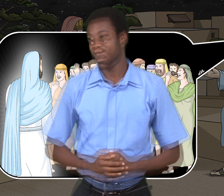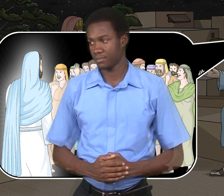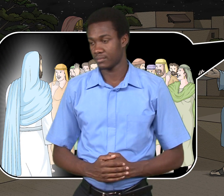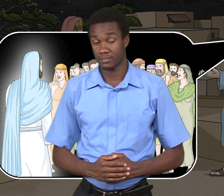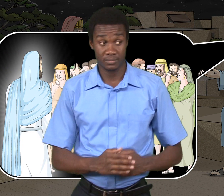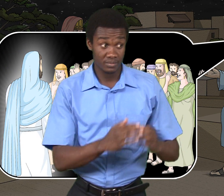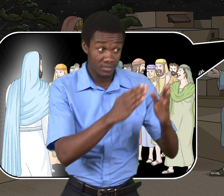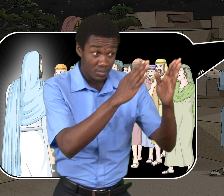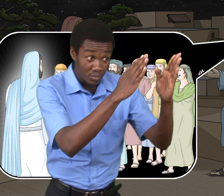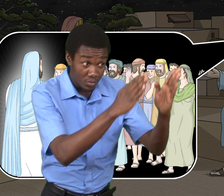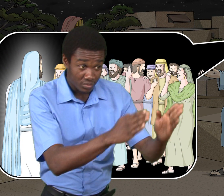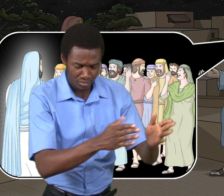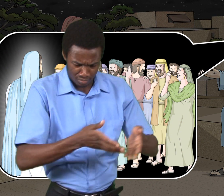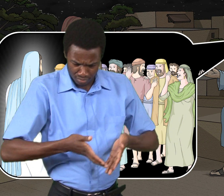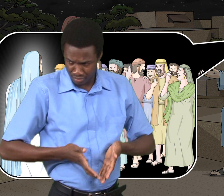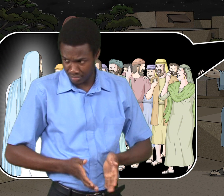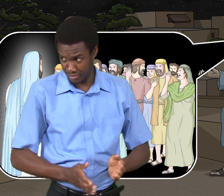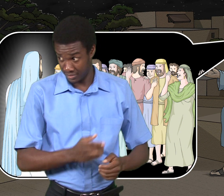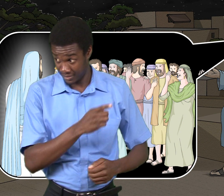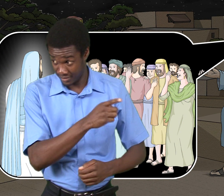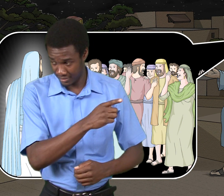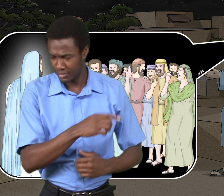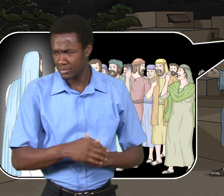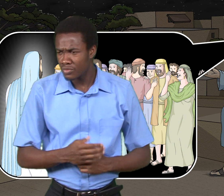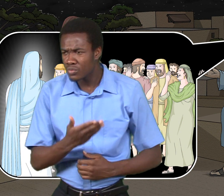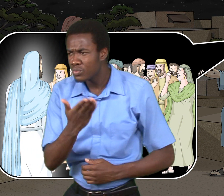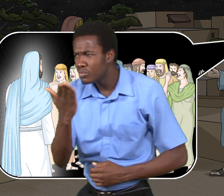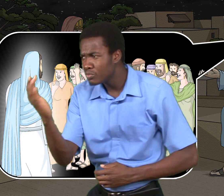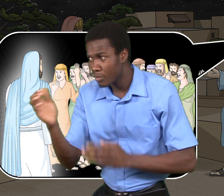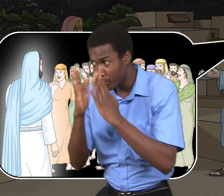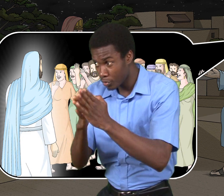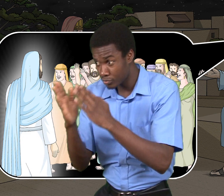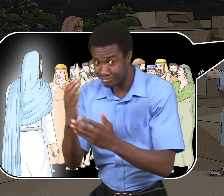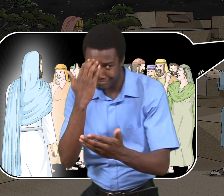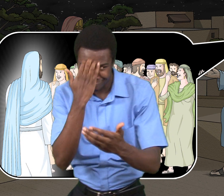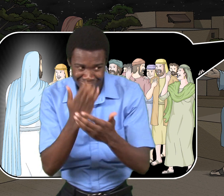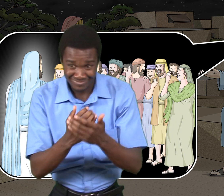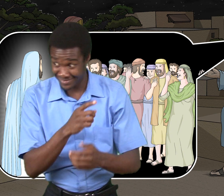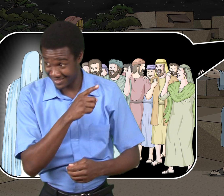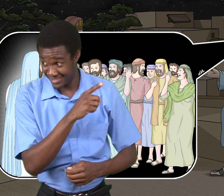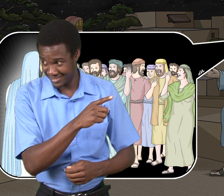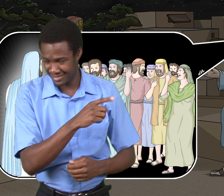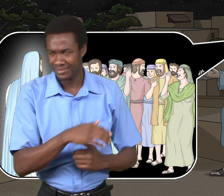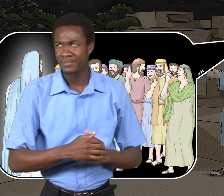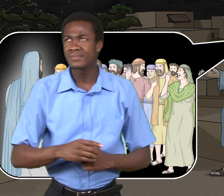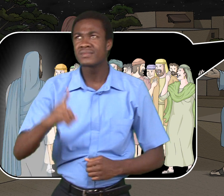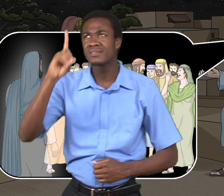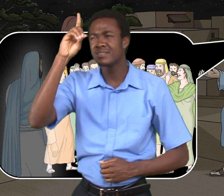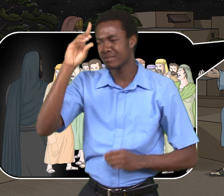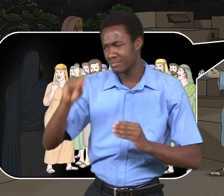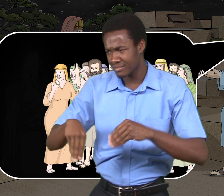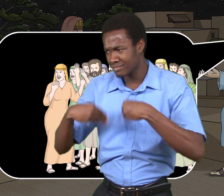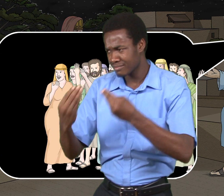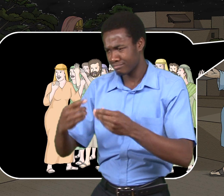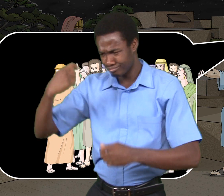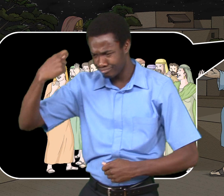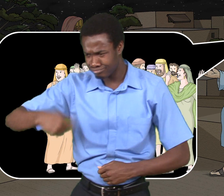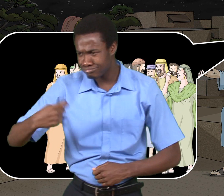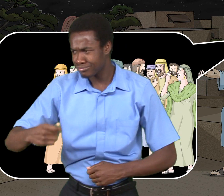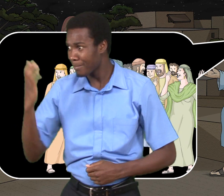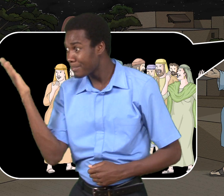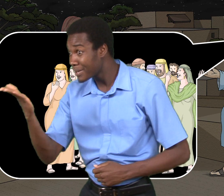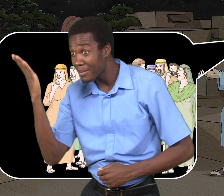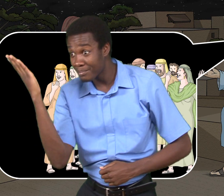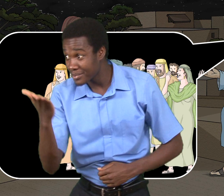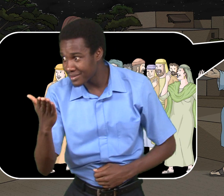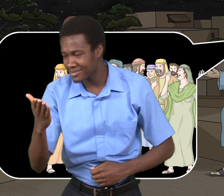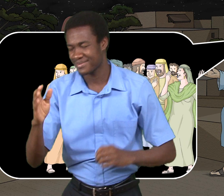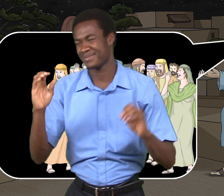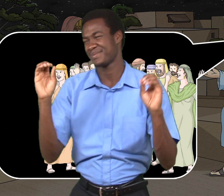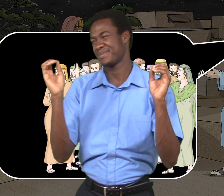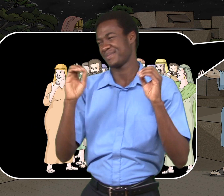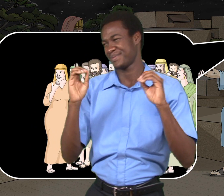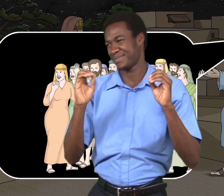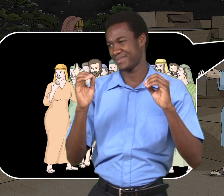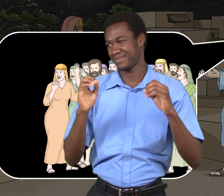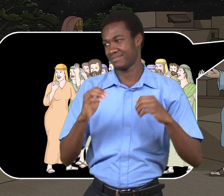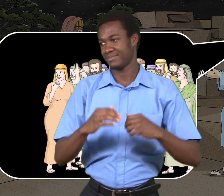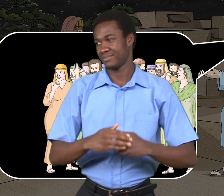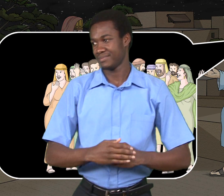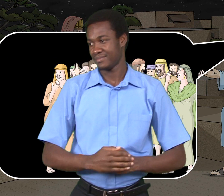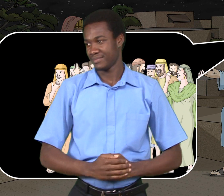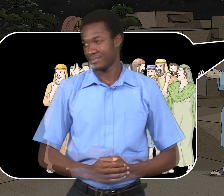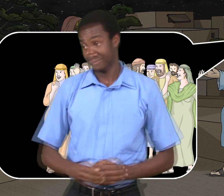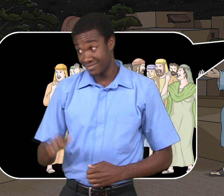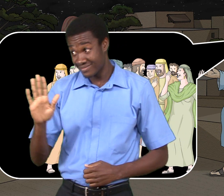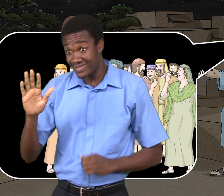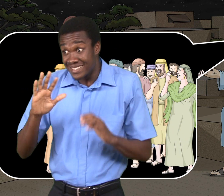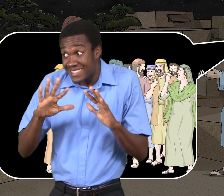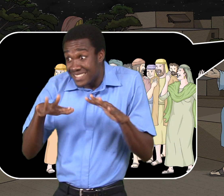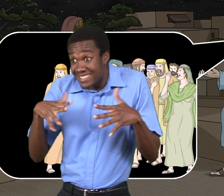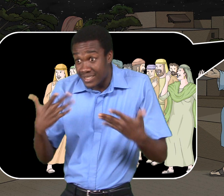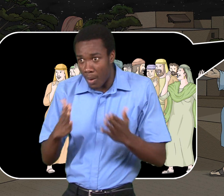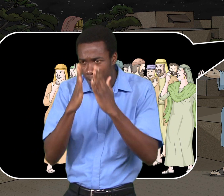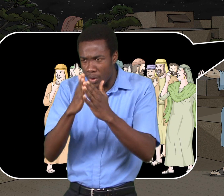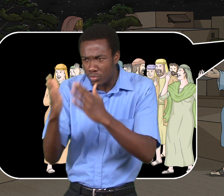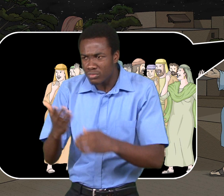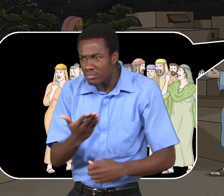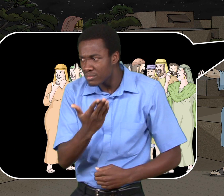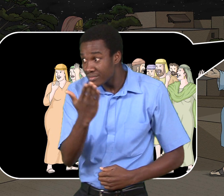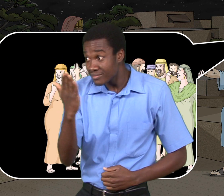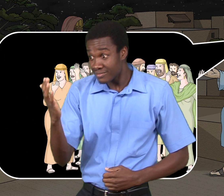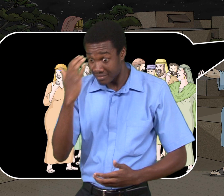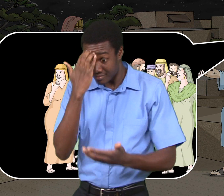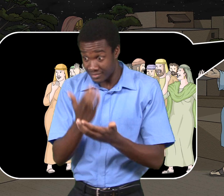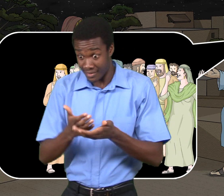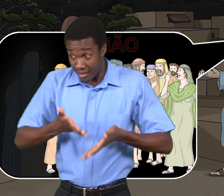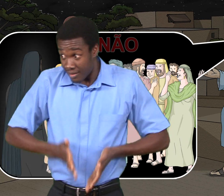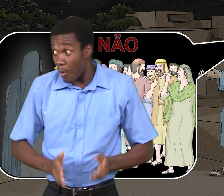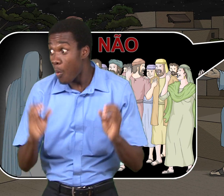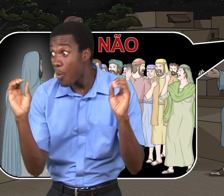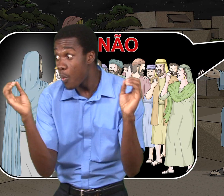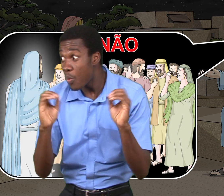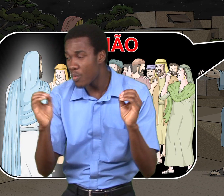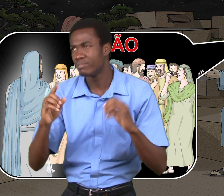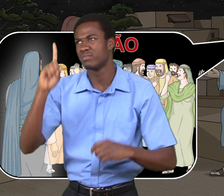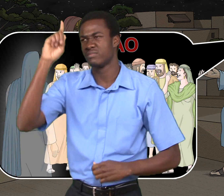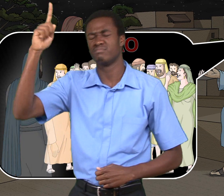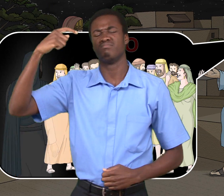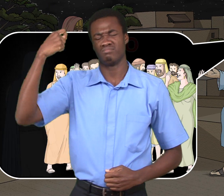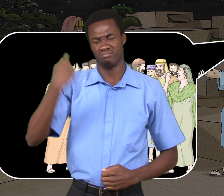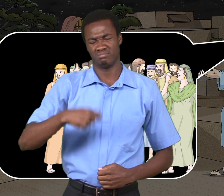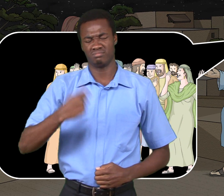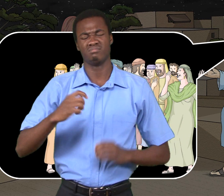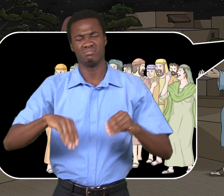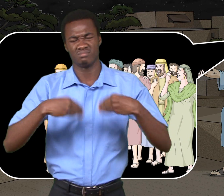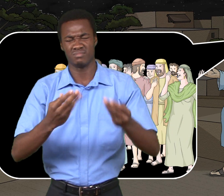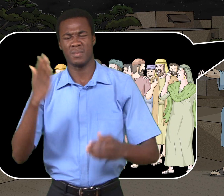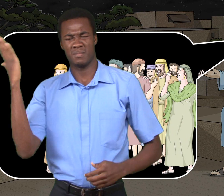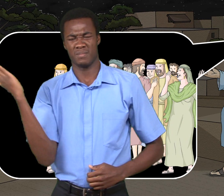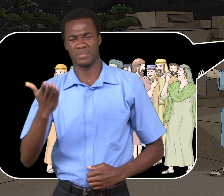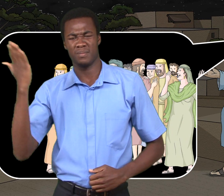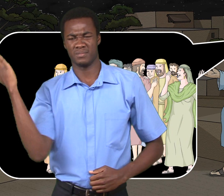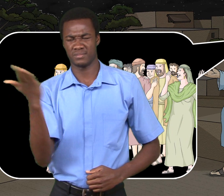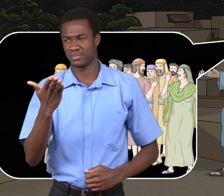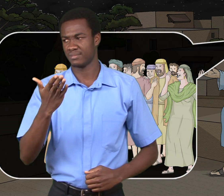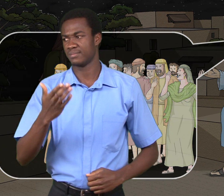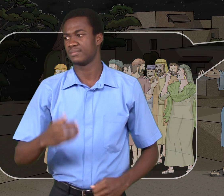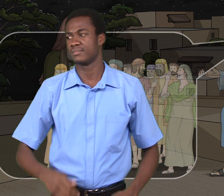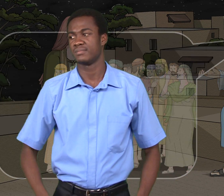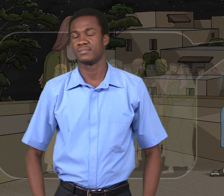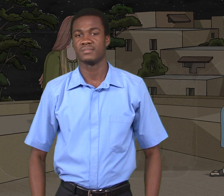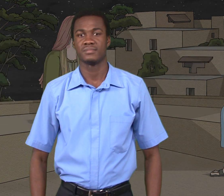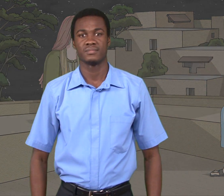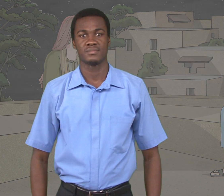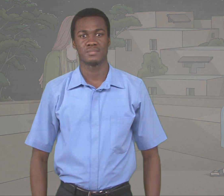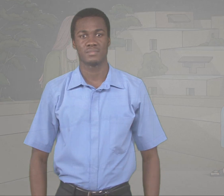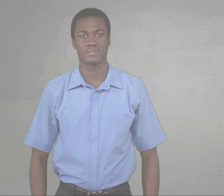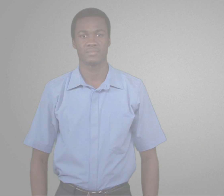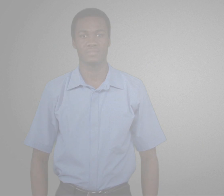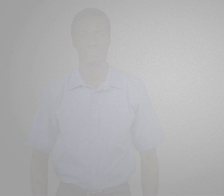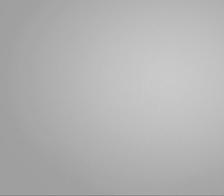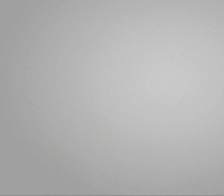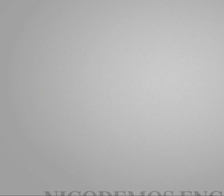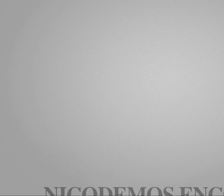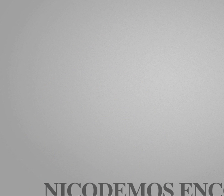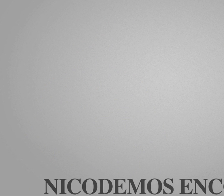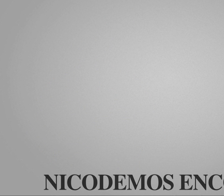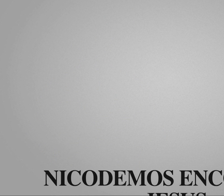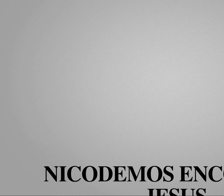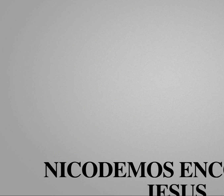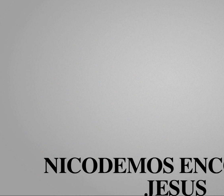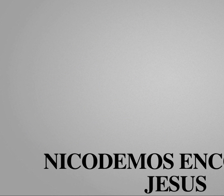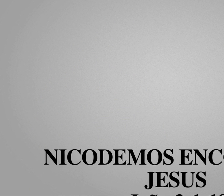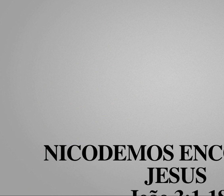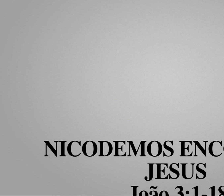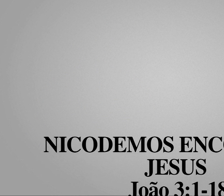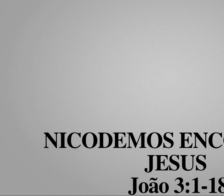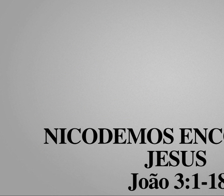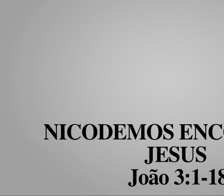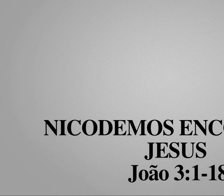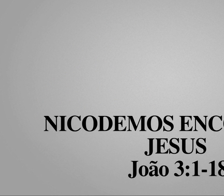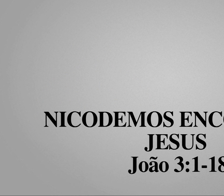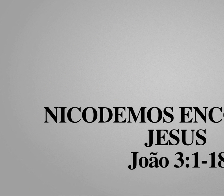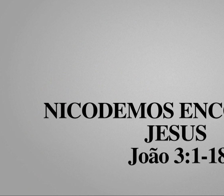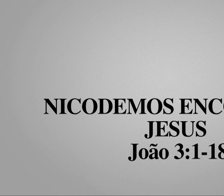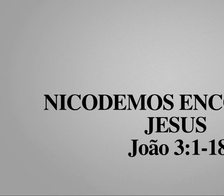Whoever believes in Him is not condemned, but whoever does not believe has already been condemned, because he has not believed in the name of God’s one and only Son.